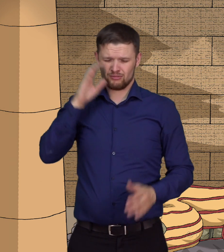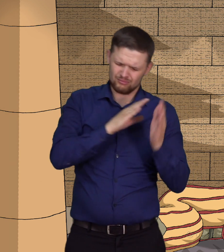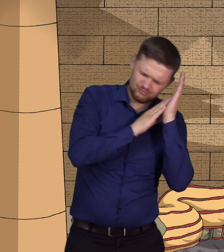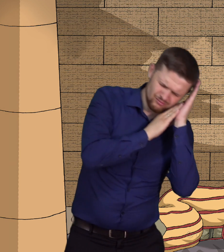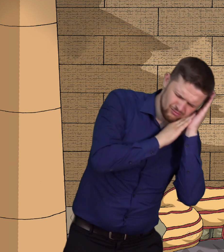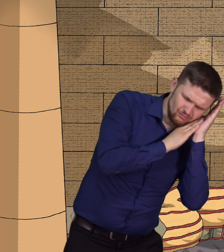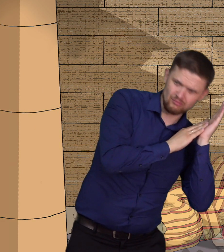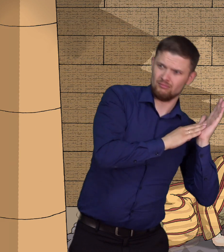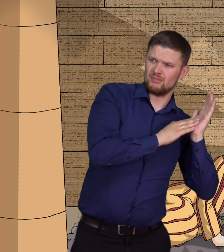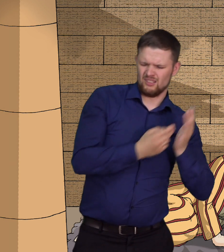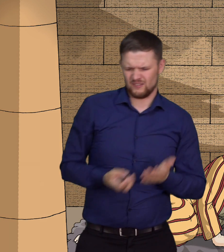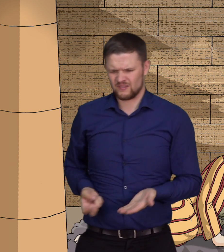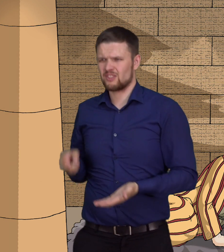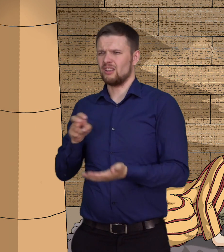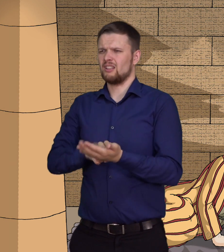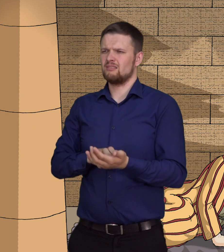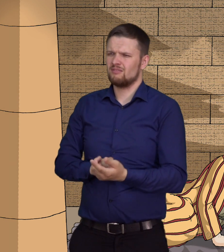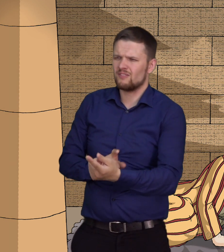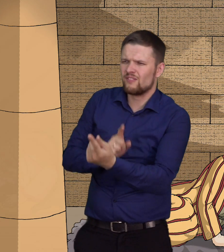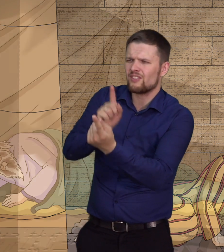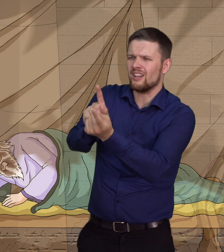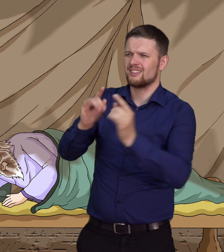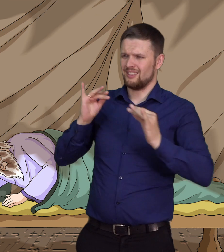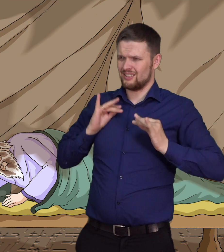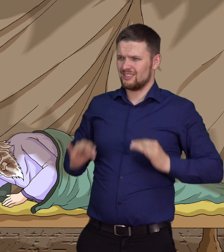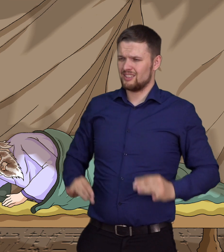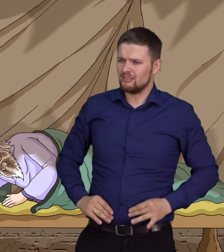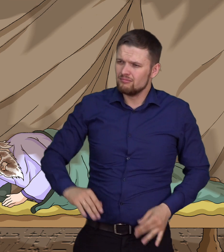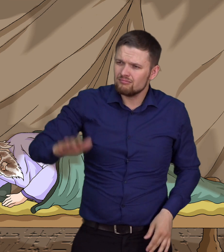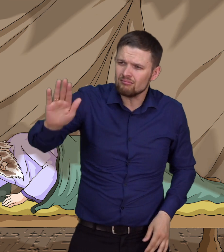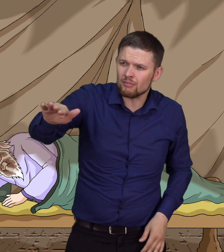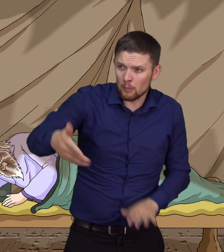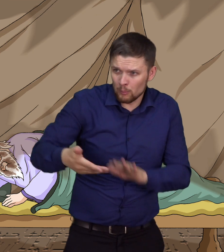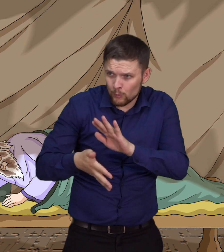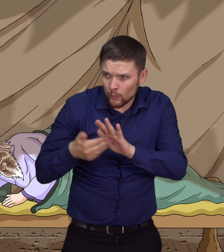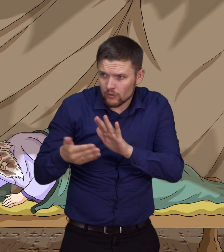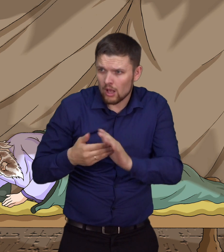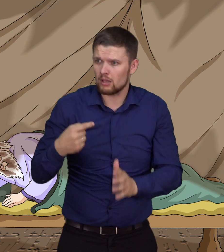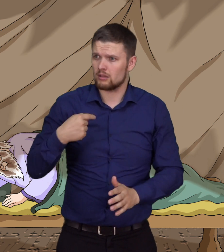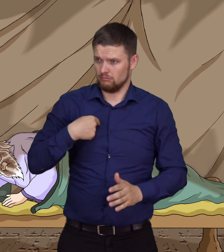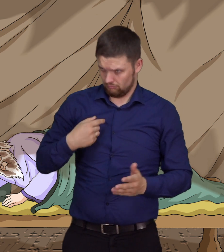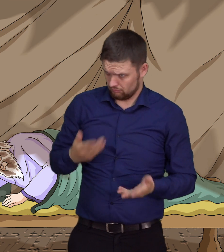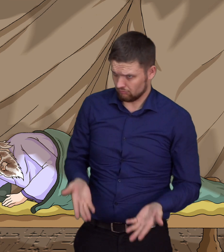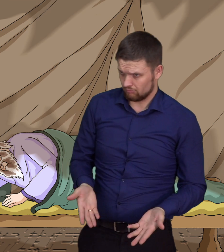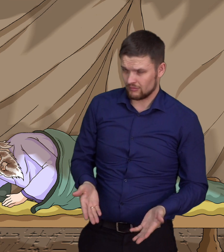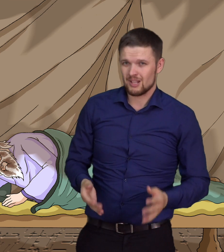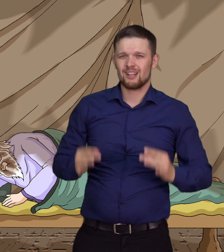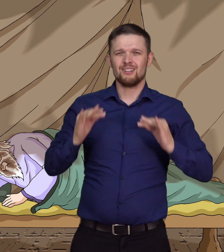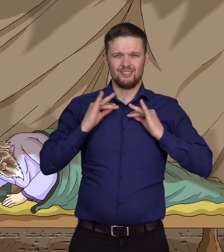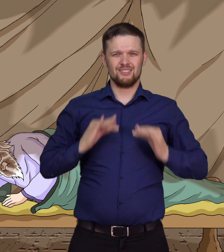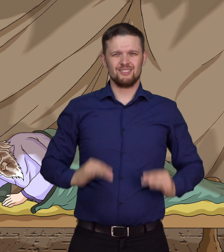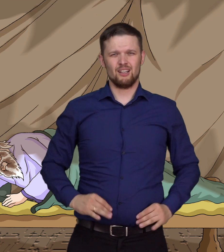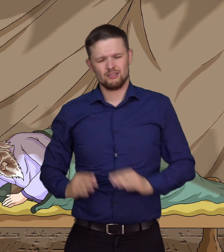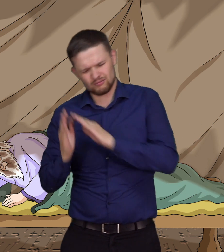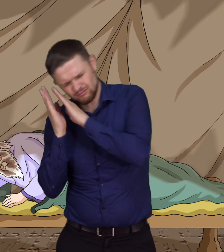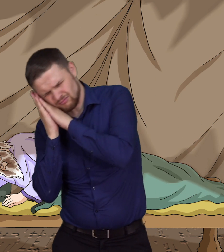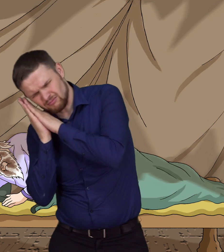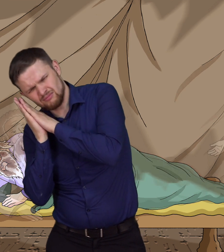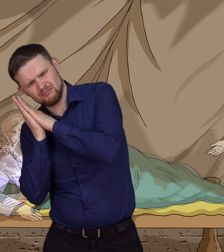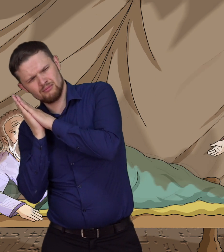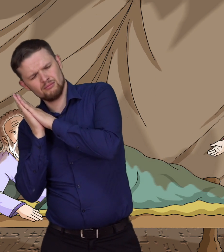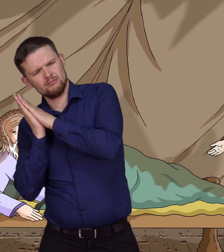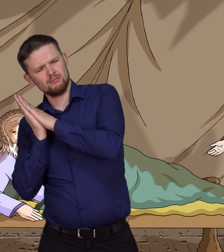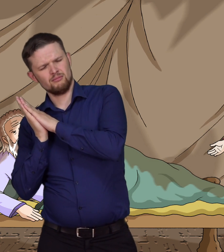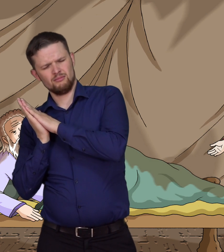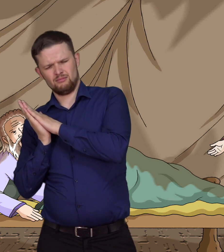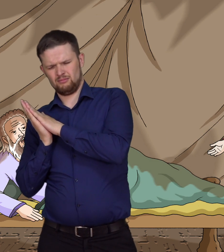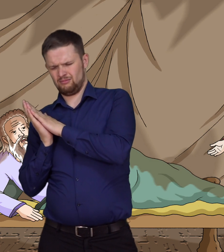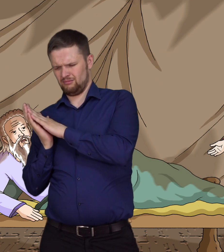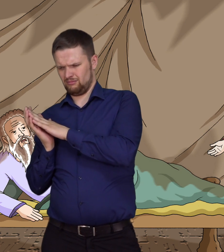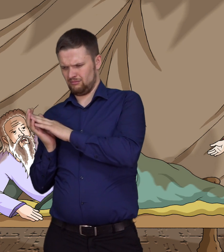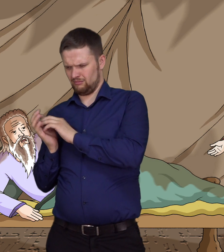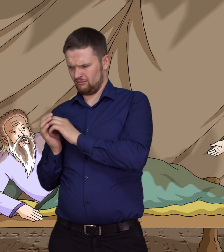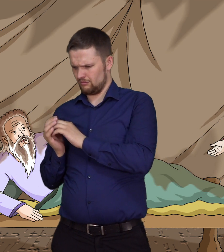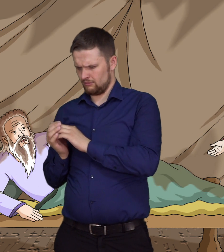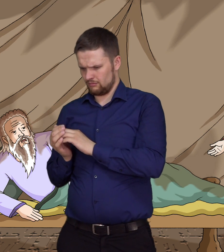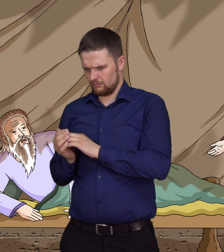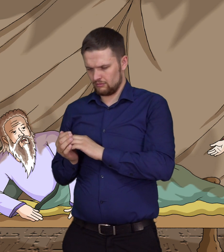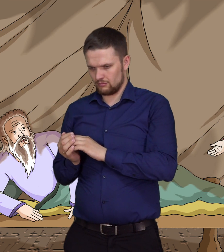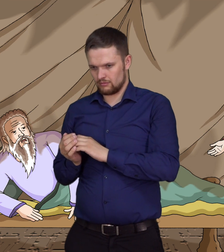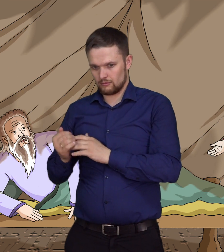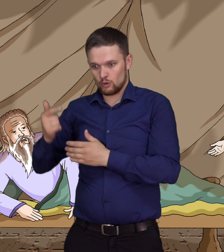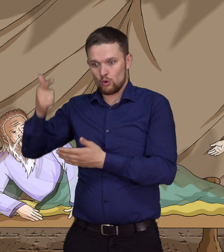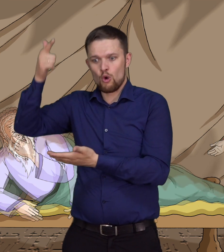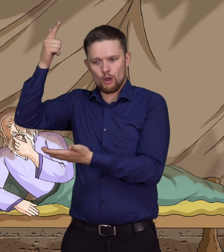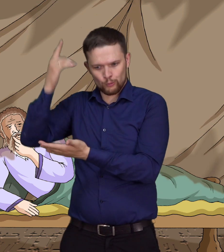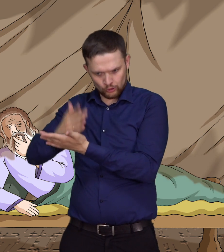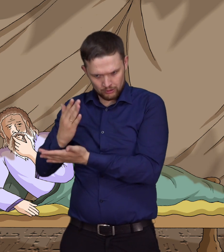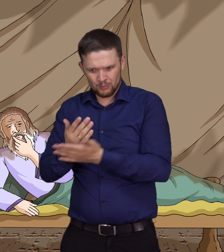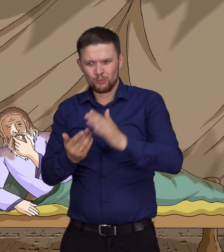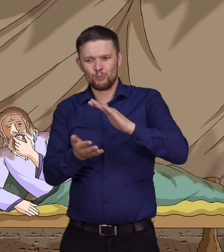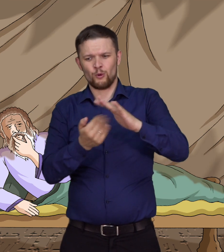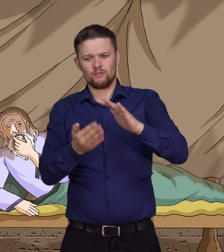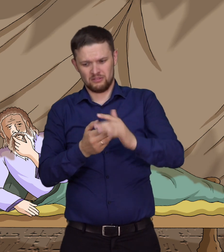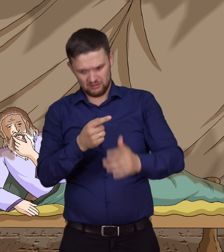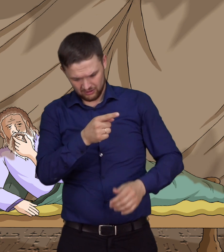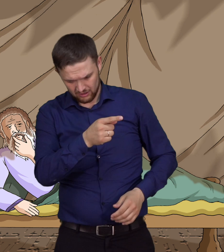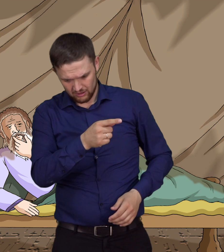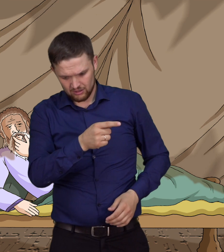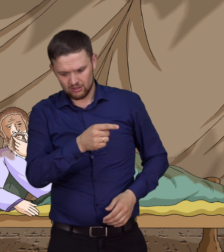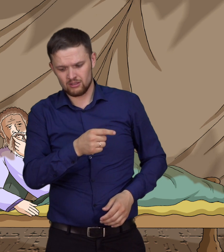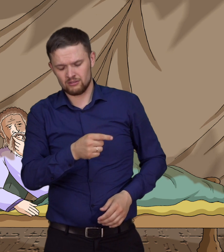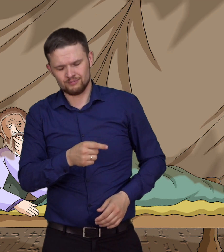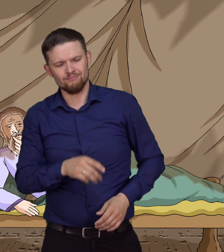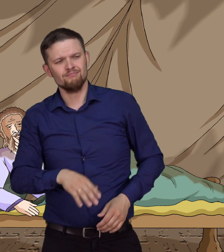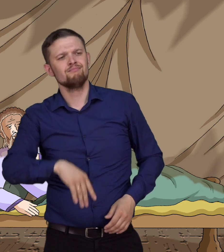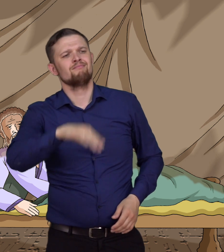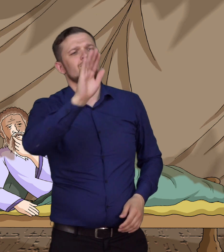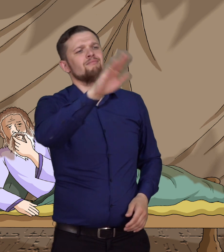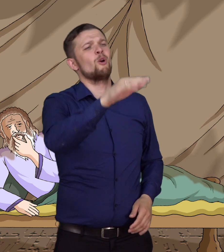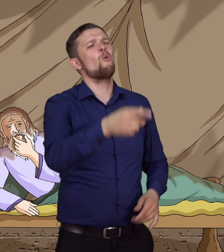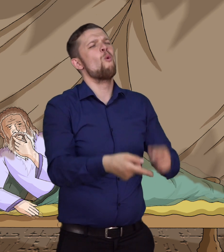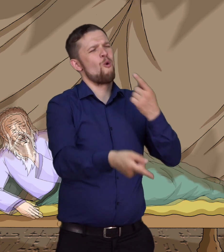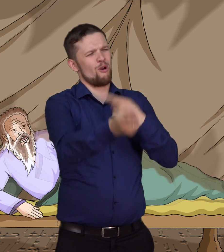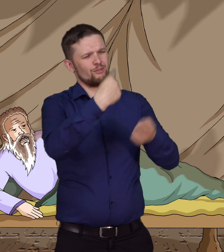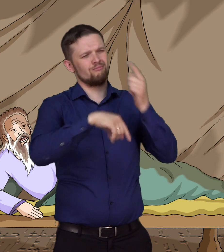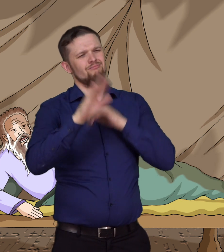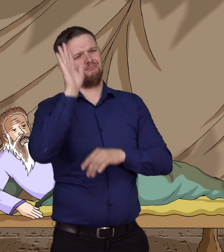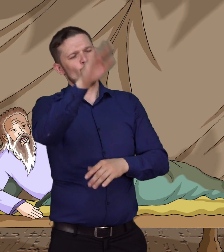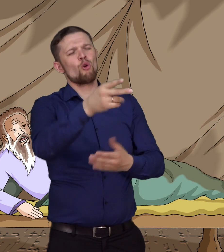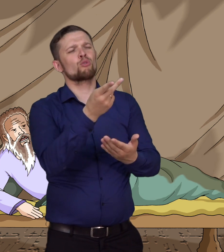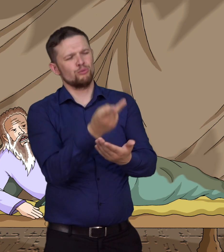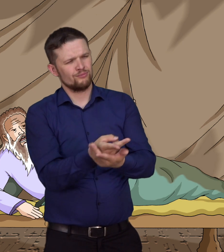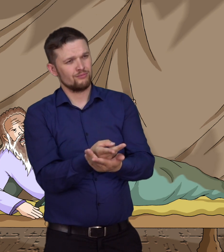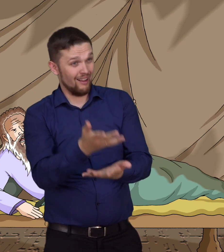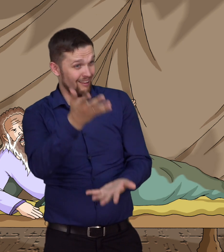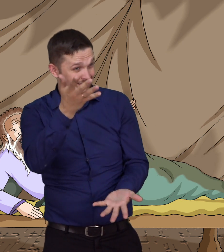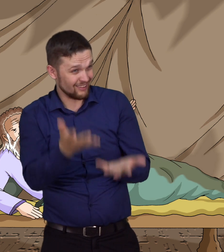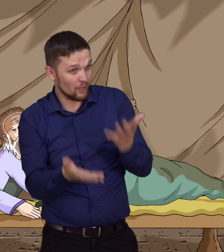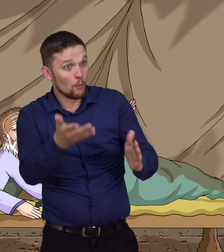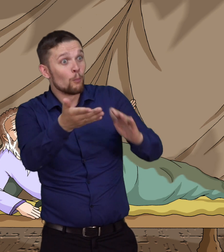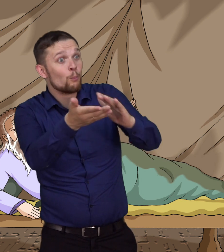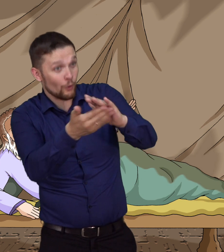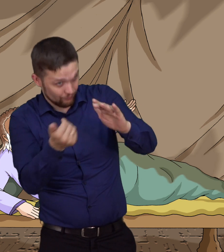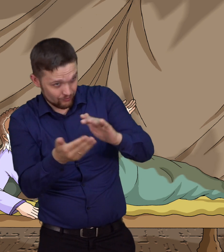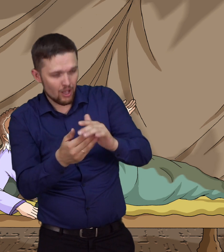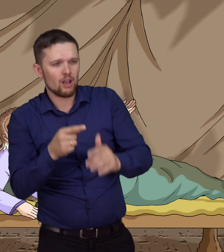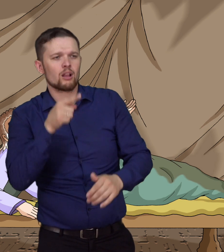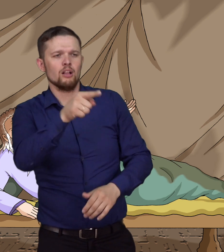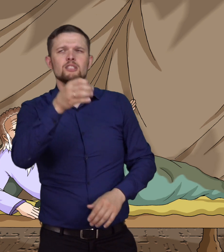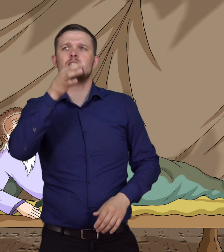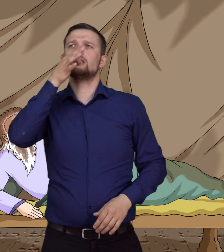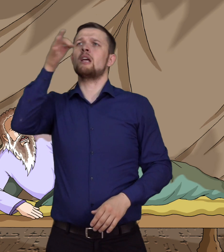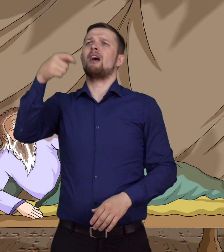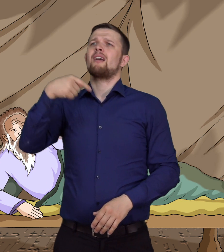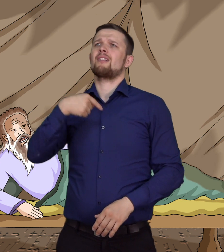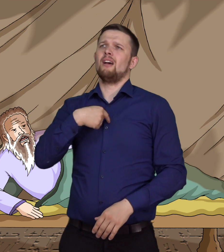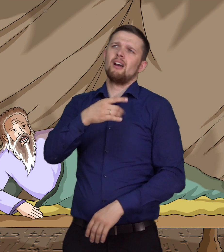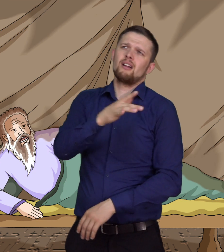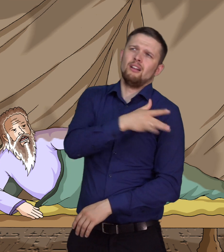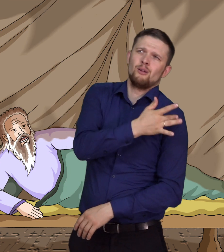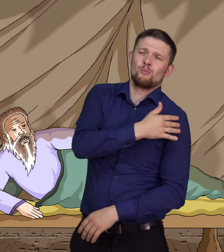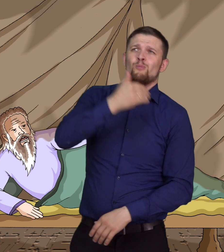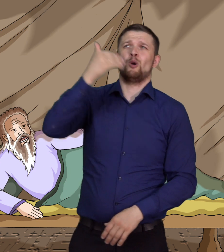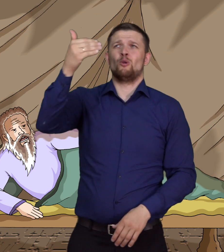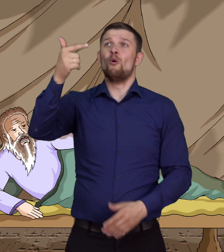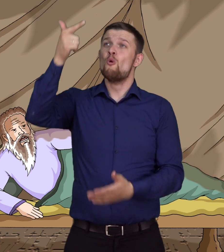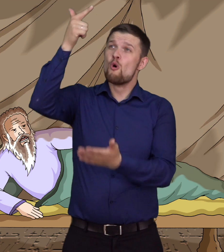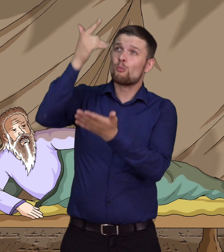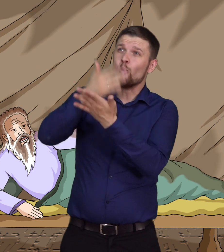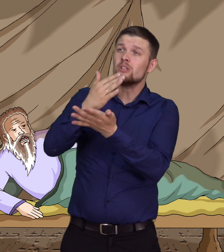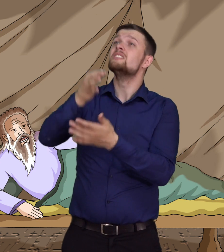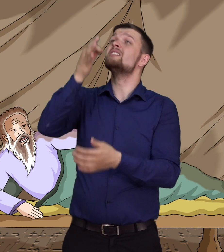He got up, went to Eli, and said, “Here I am, for you have called me.” Then Eli realized that it was the LORD who was calling the boy.